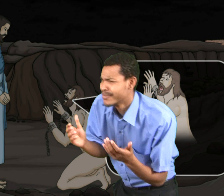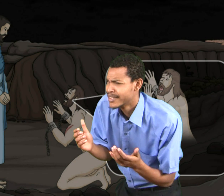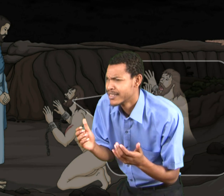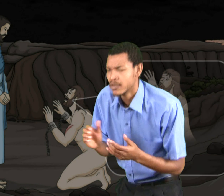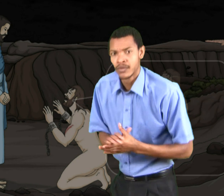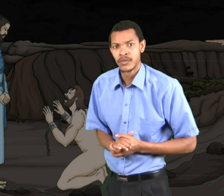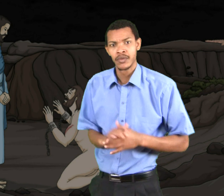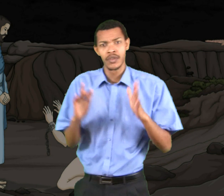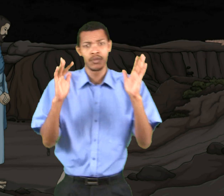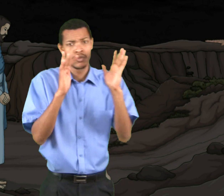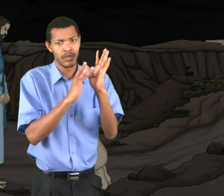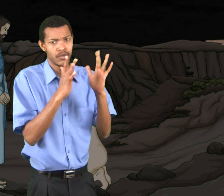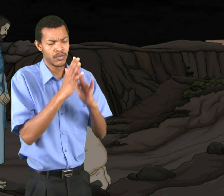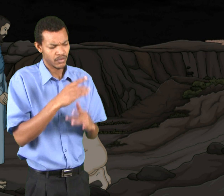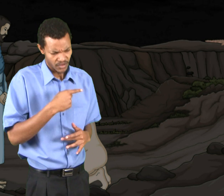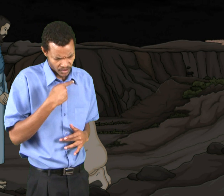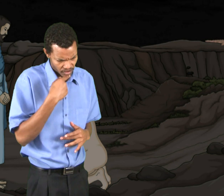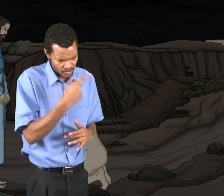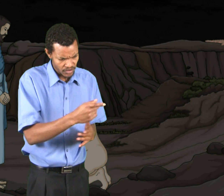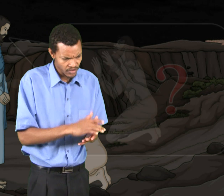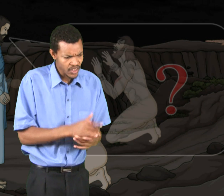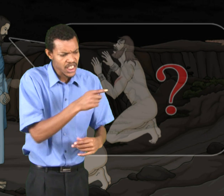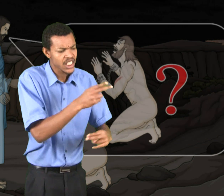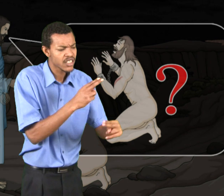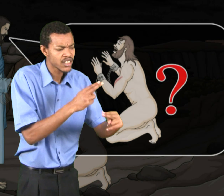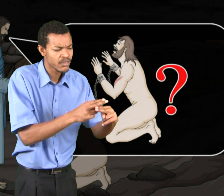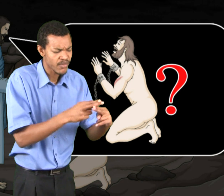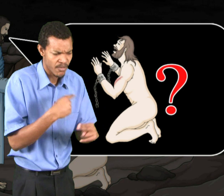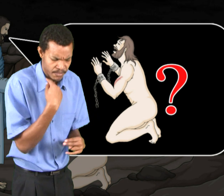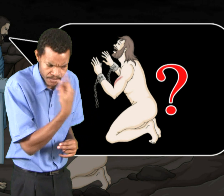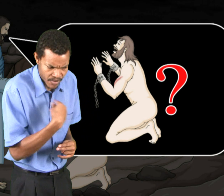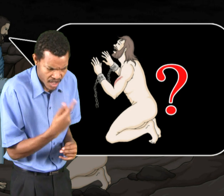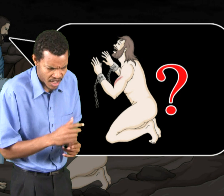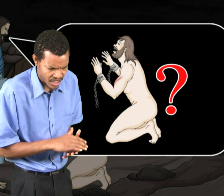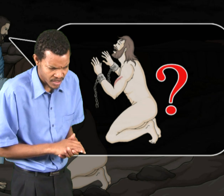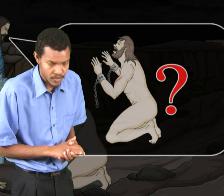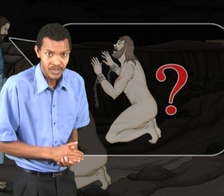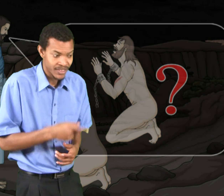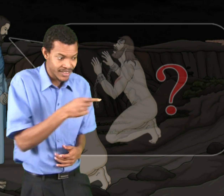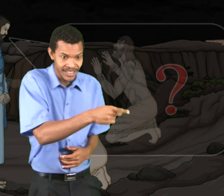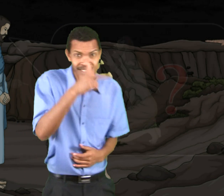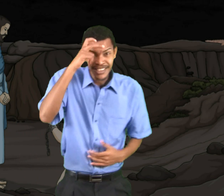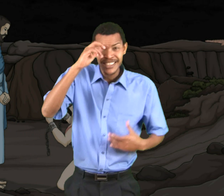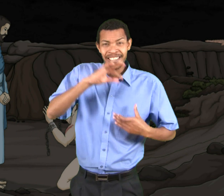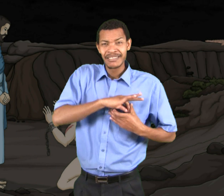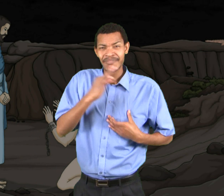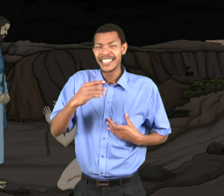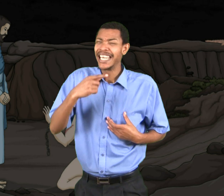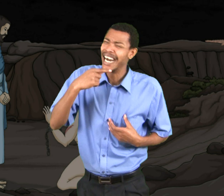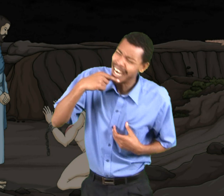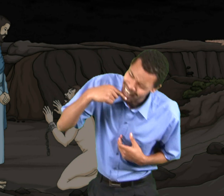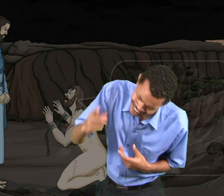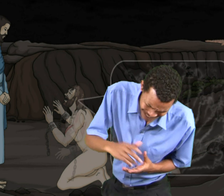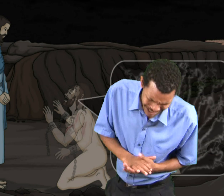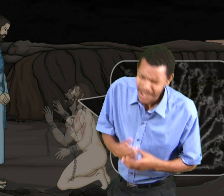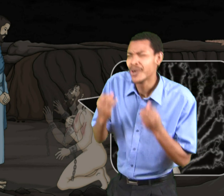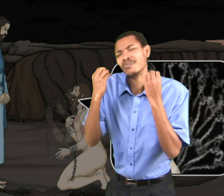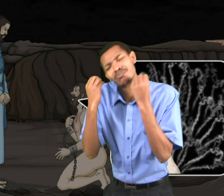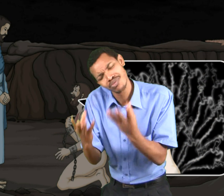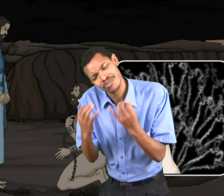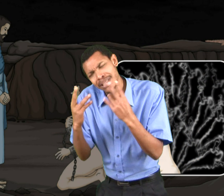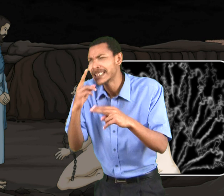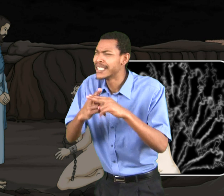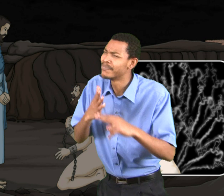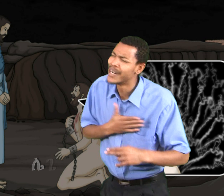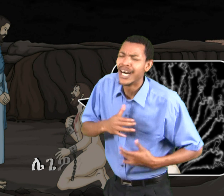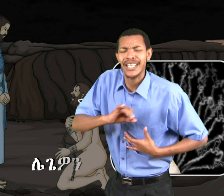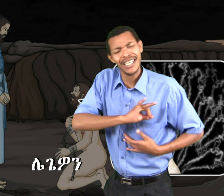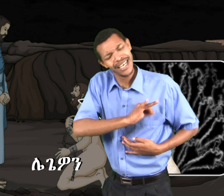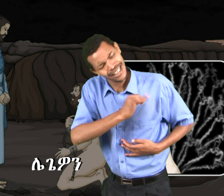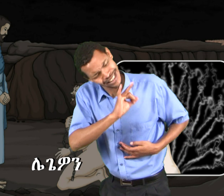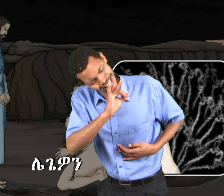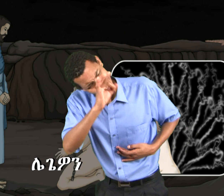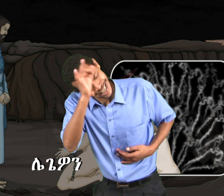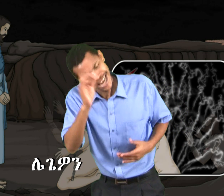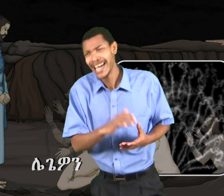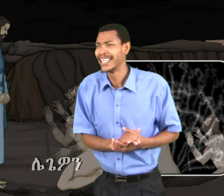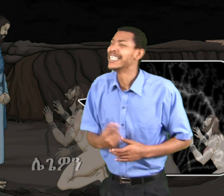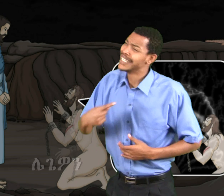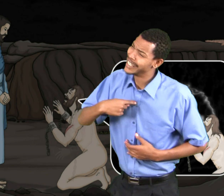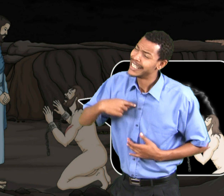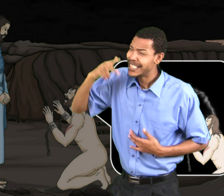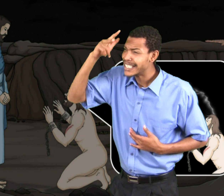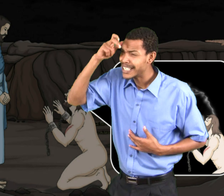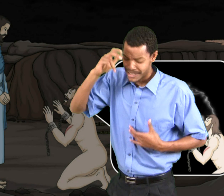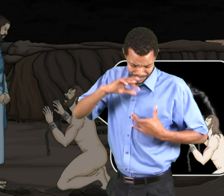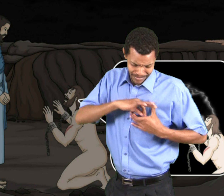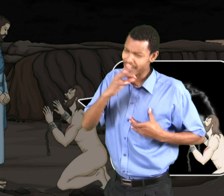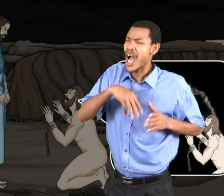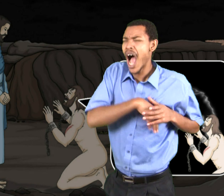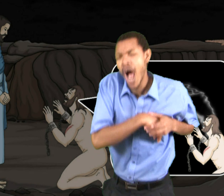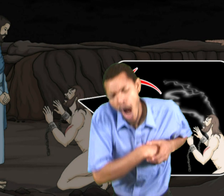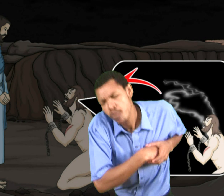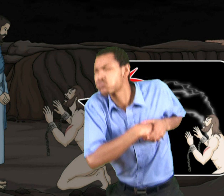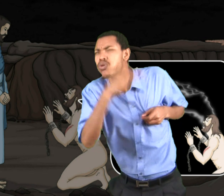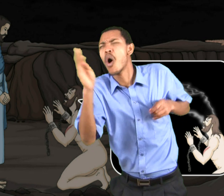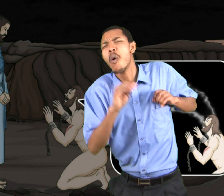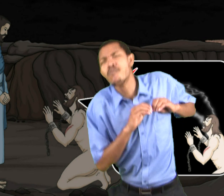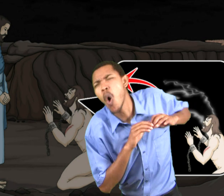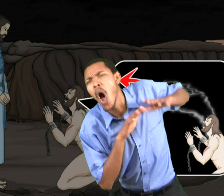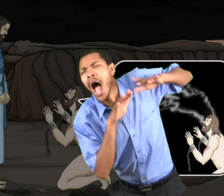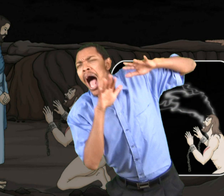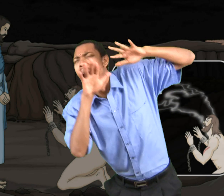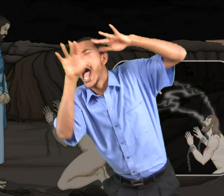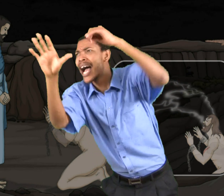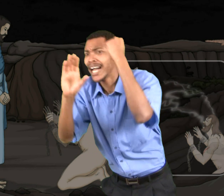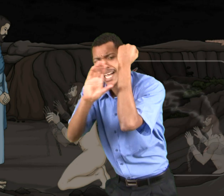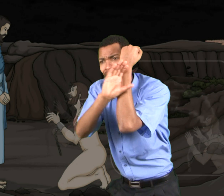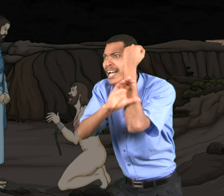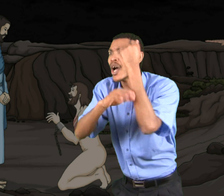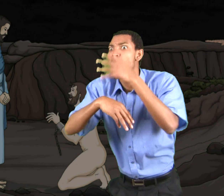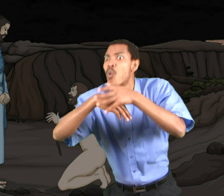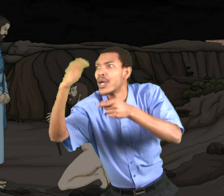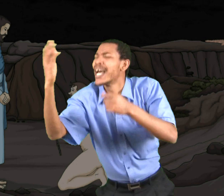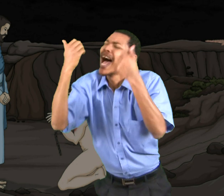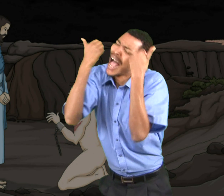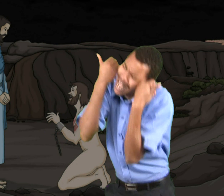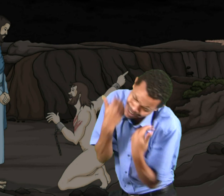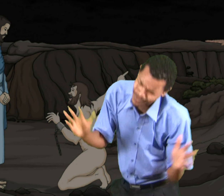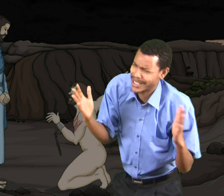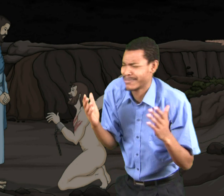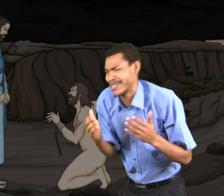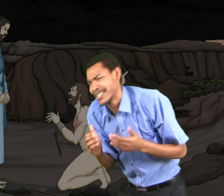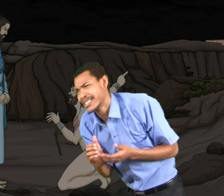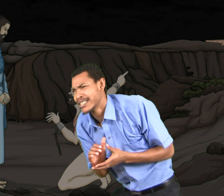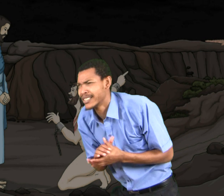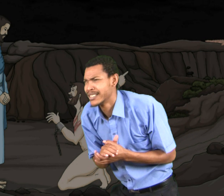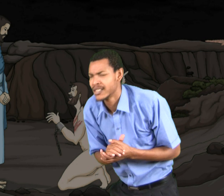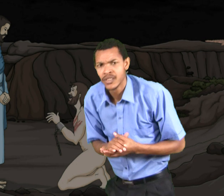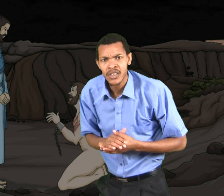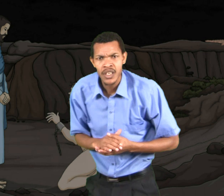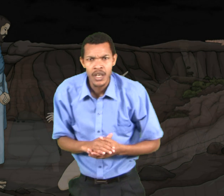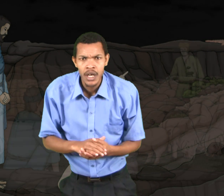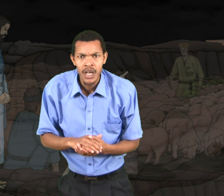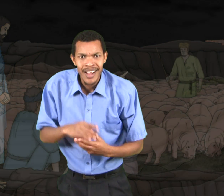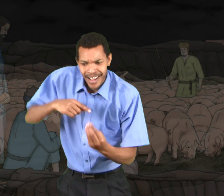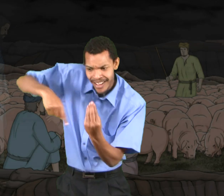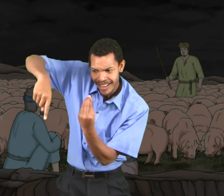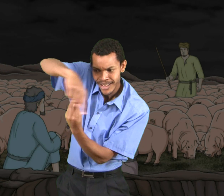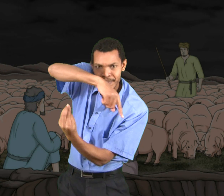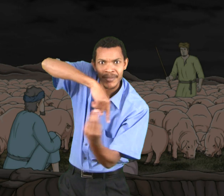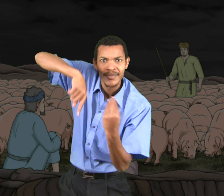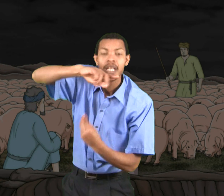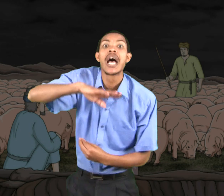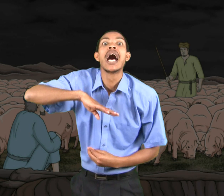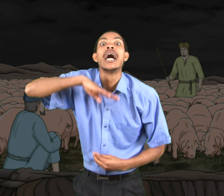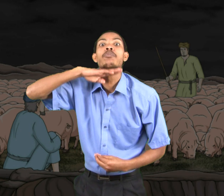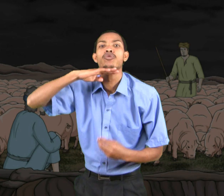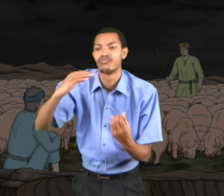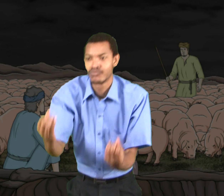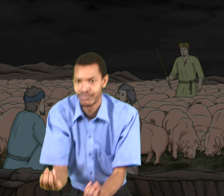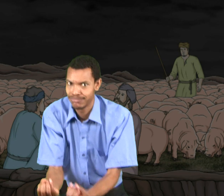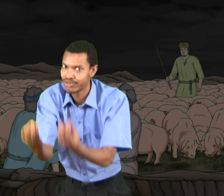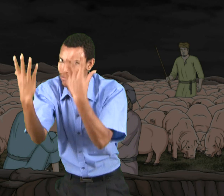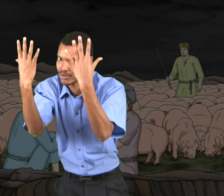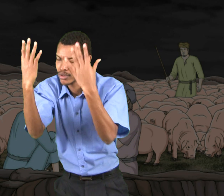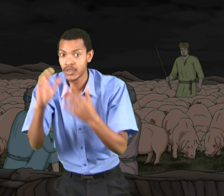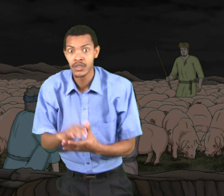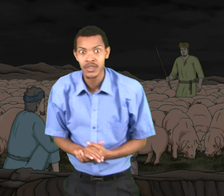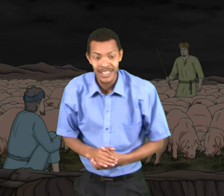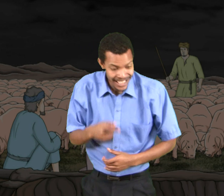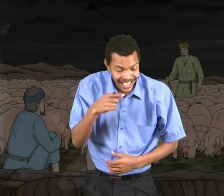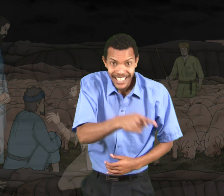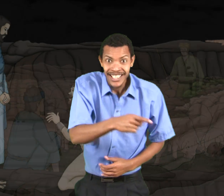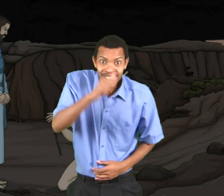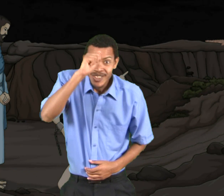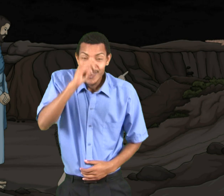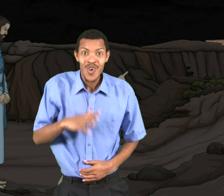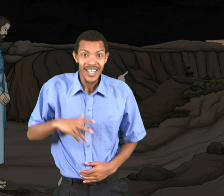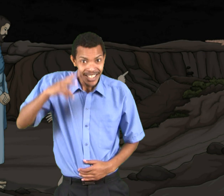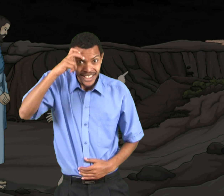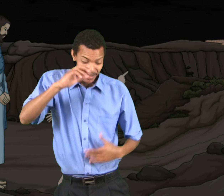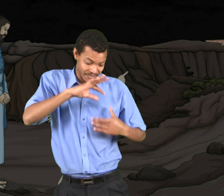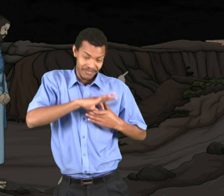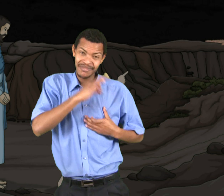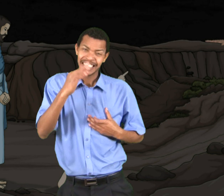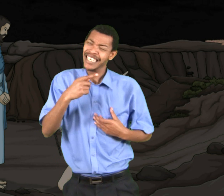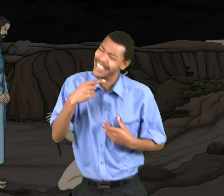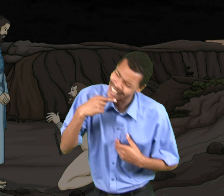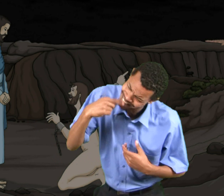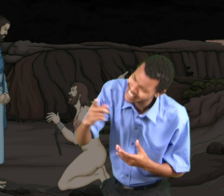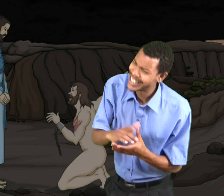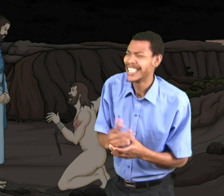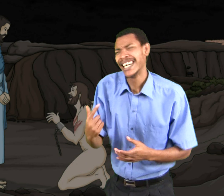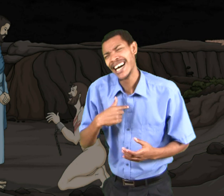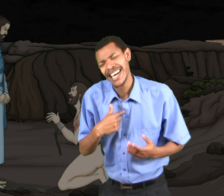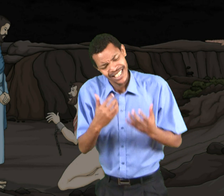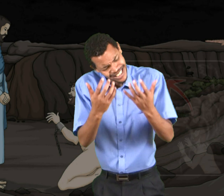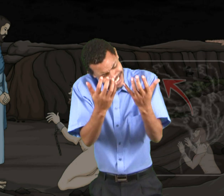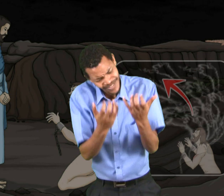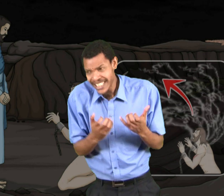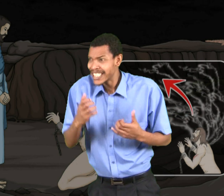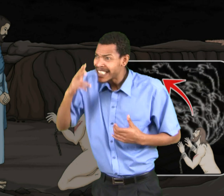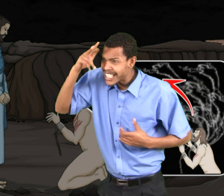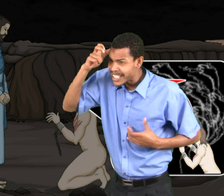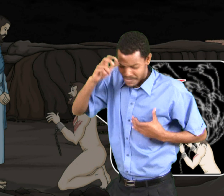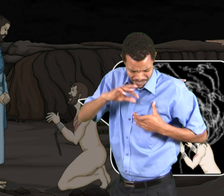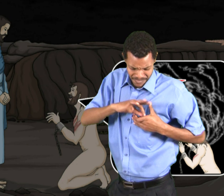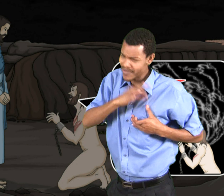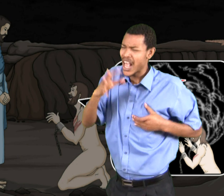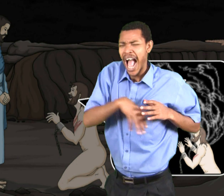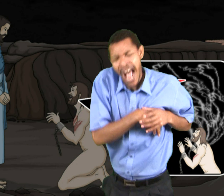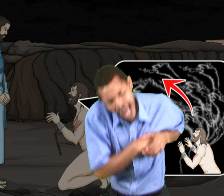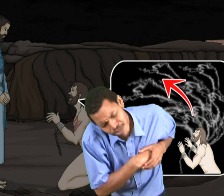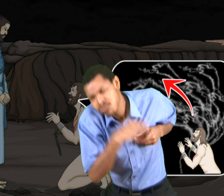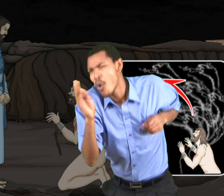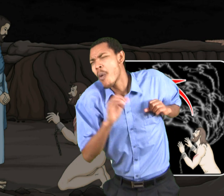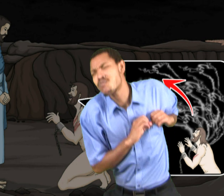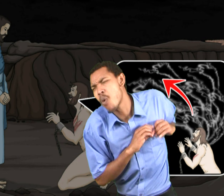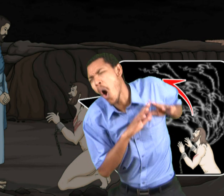“What is your name?” Jesus asked. “My name is Legion,” he replied, “for we are many.” And he begged Jesus repeatedly not to send them out of that region. There on the nearby hillside a large herd of pigs was feeding.